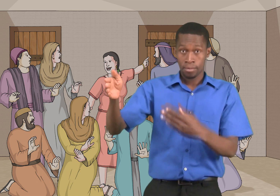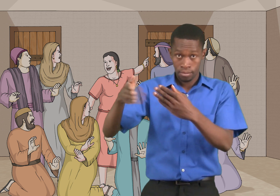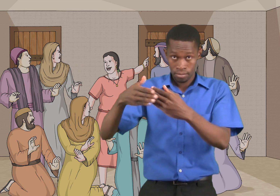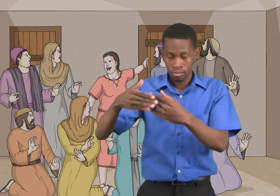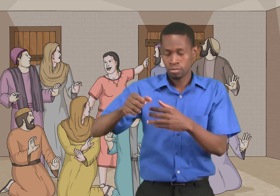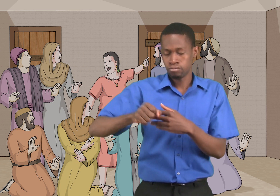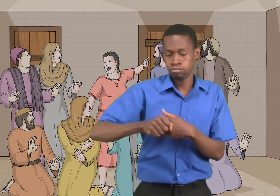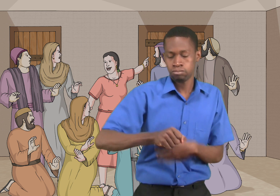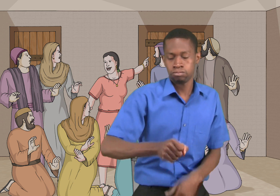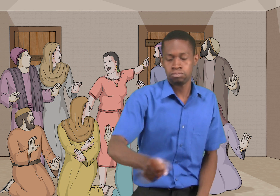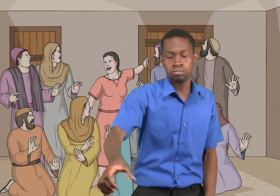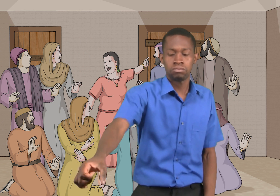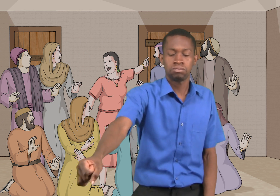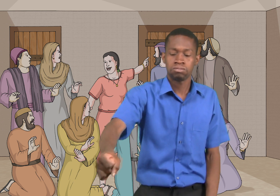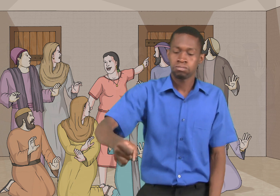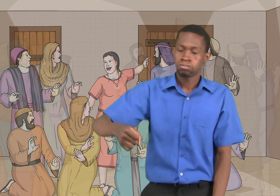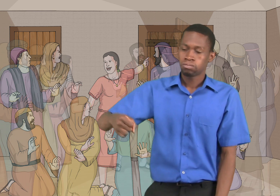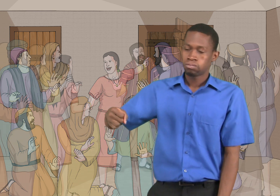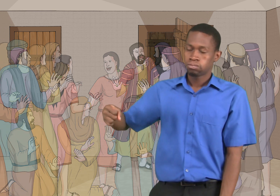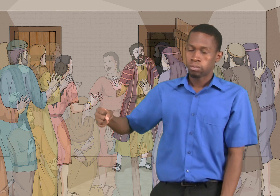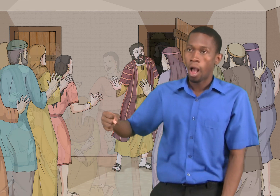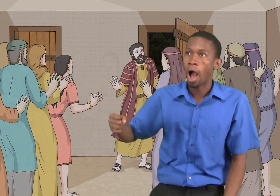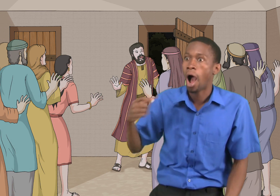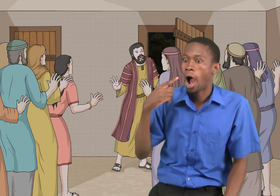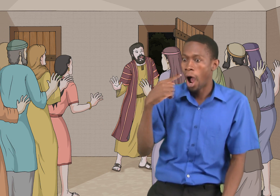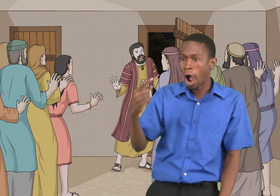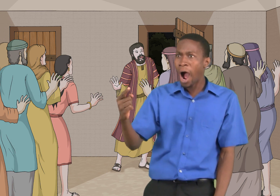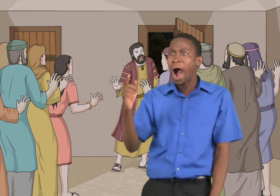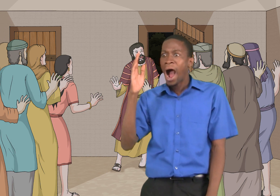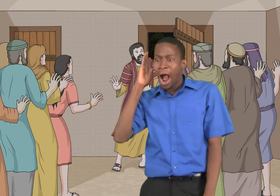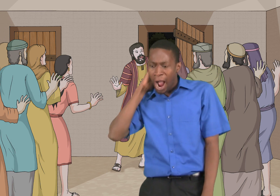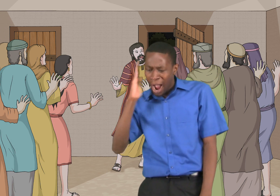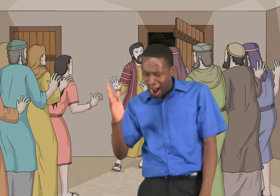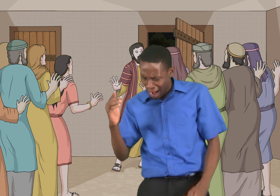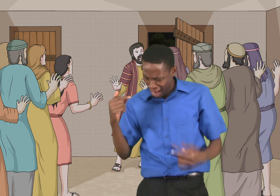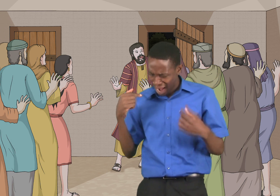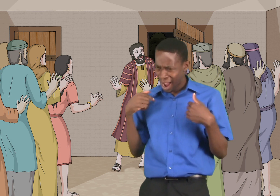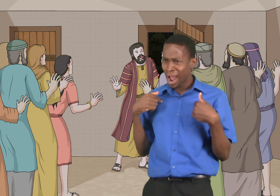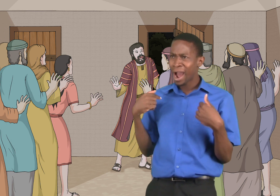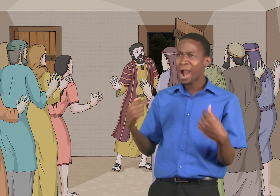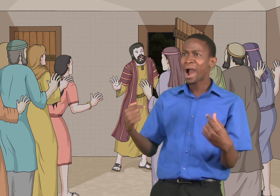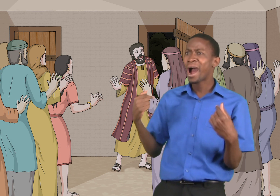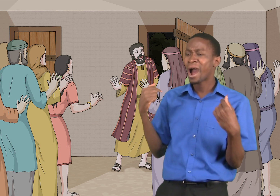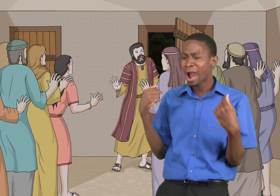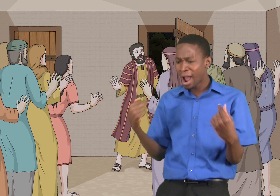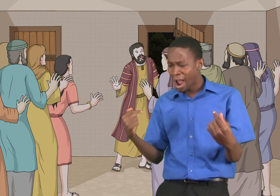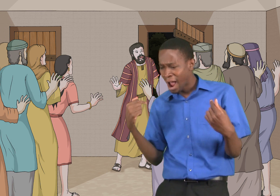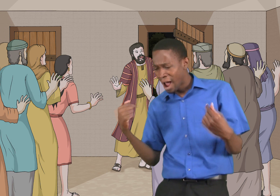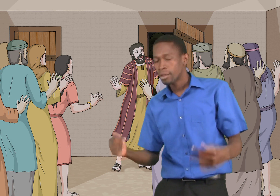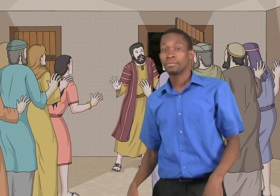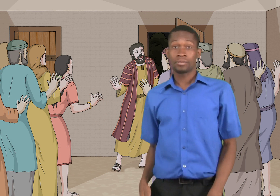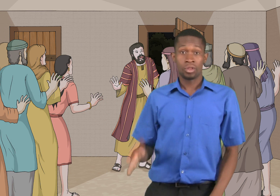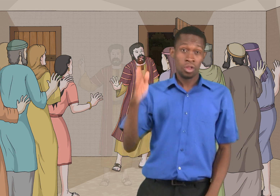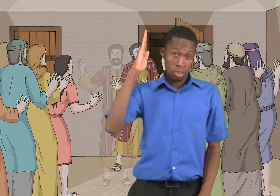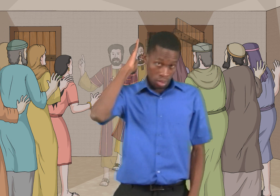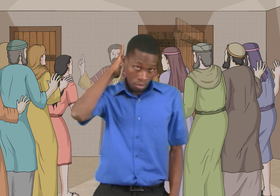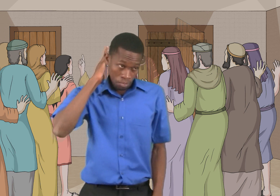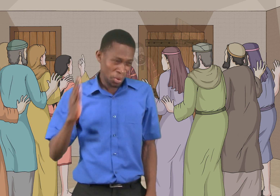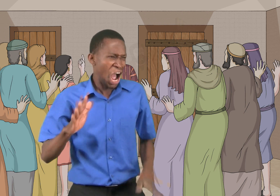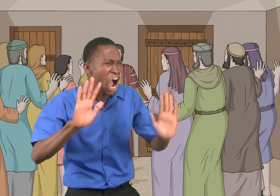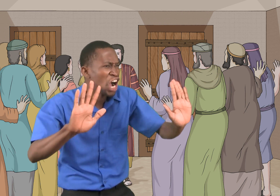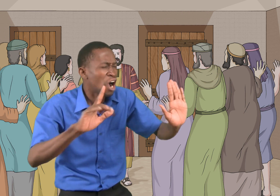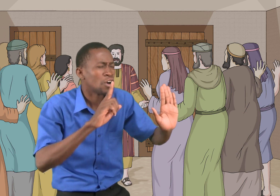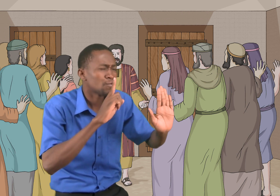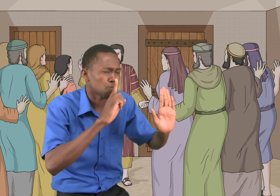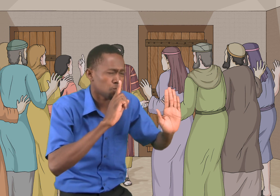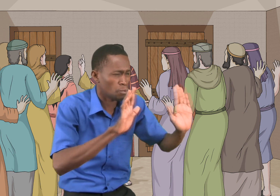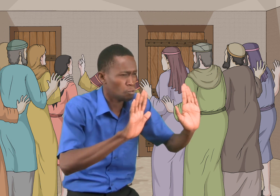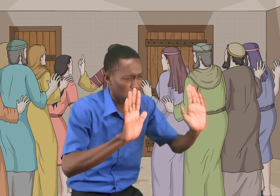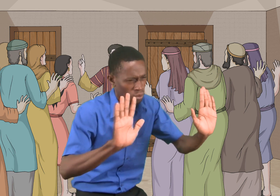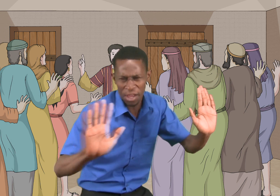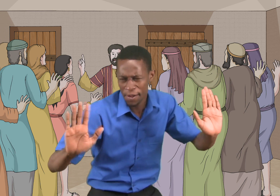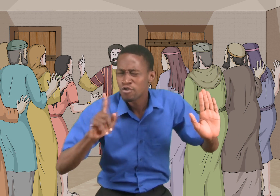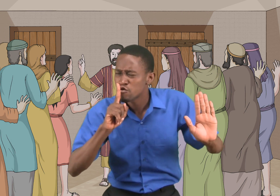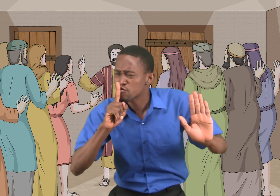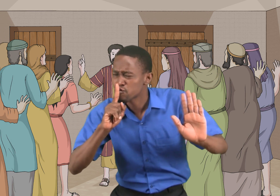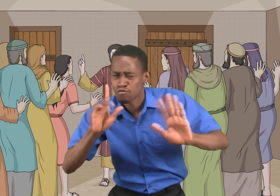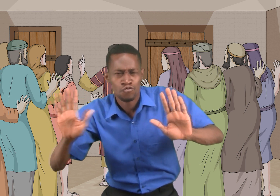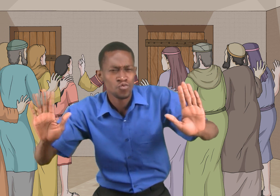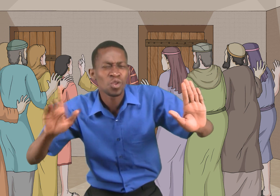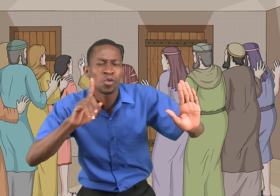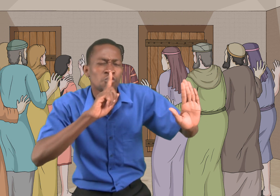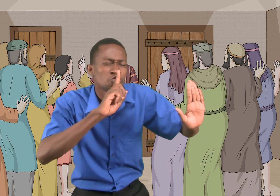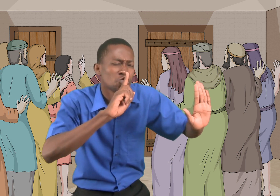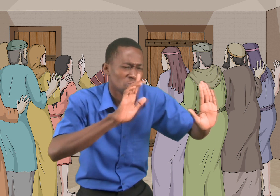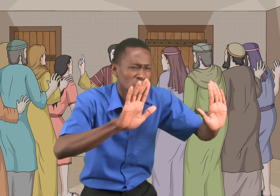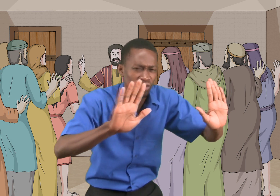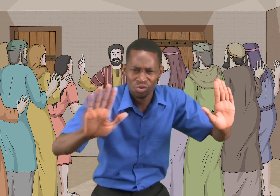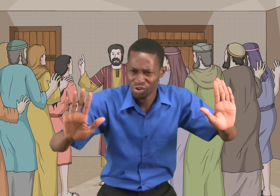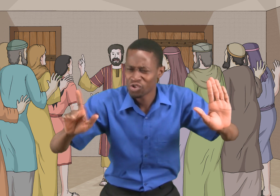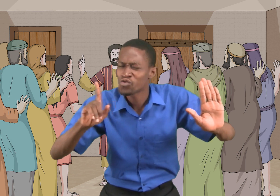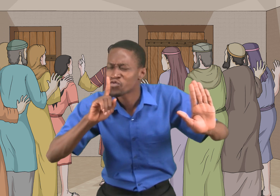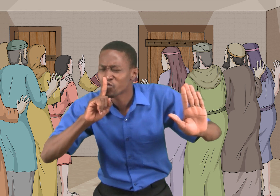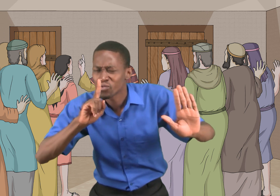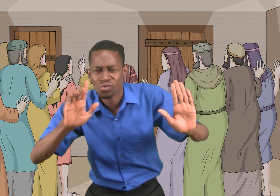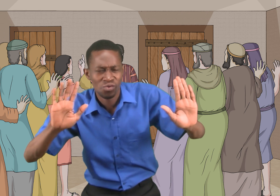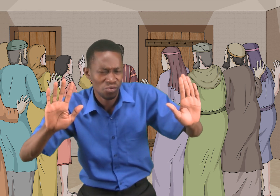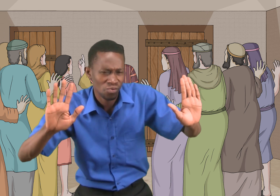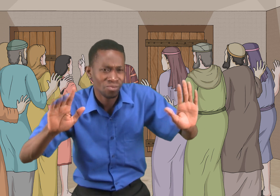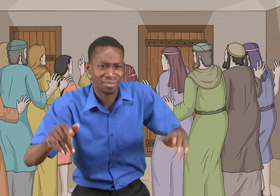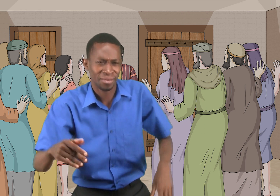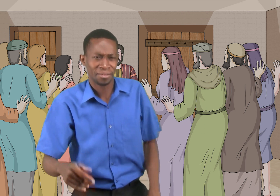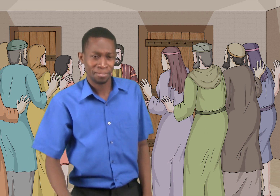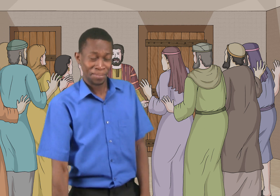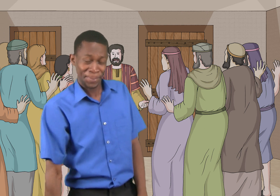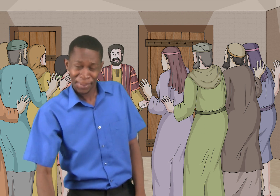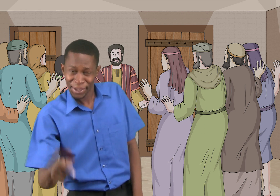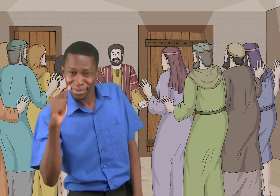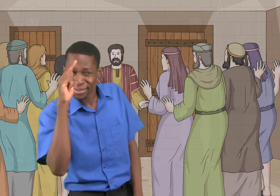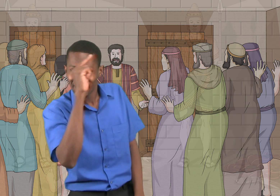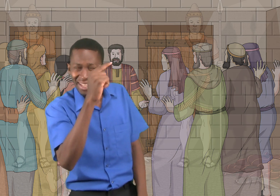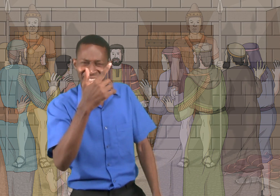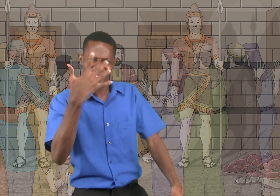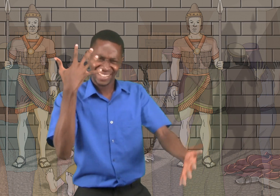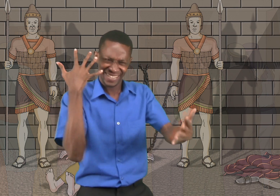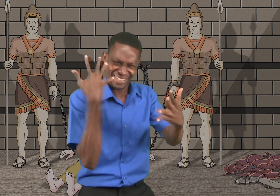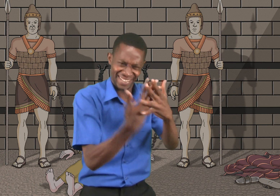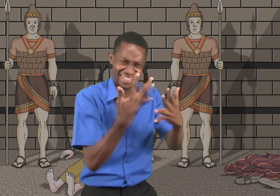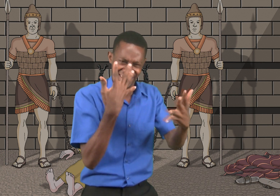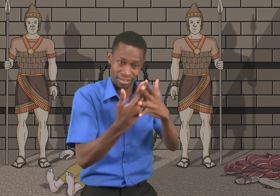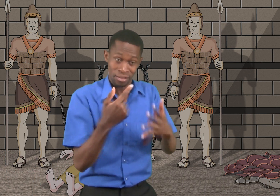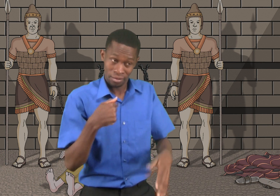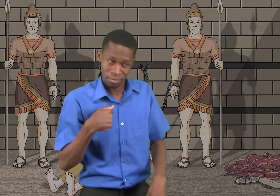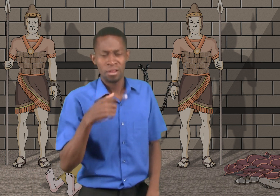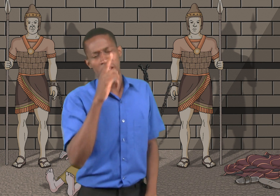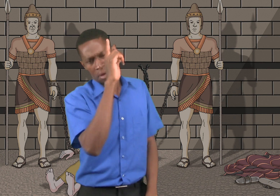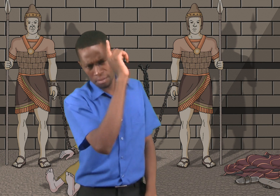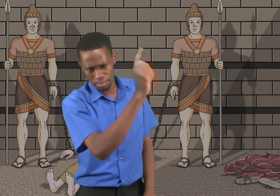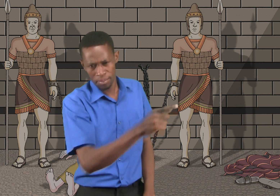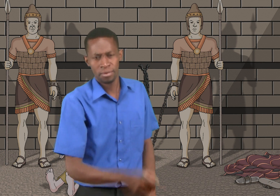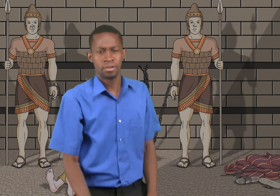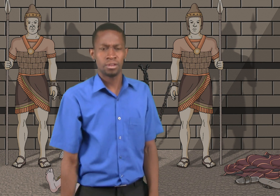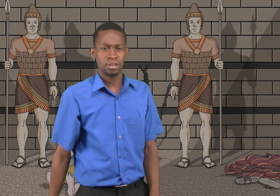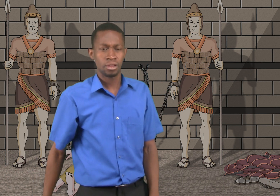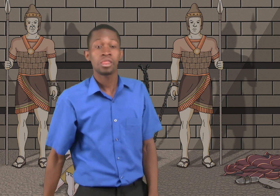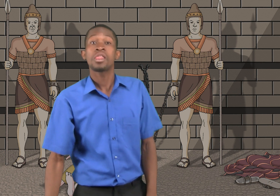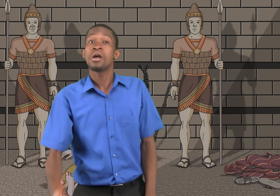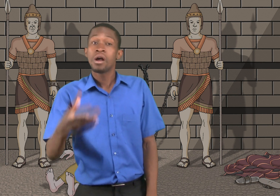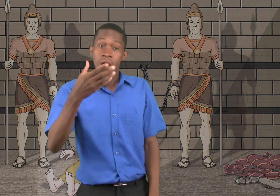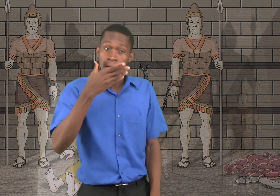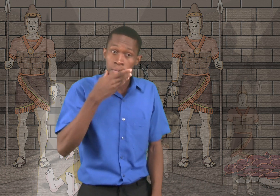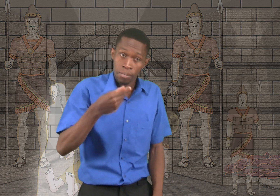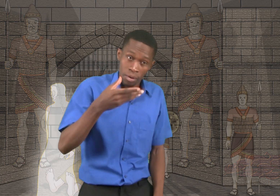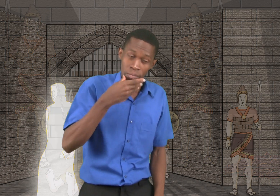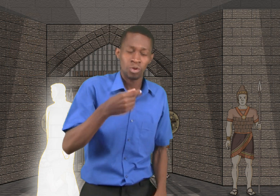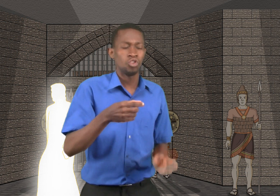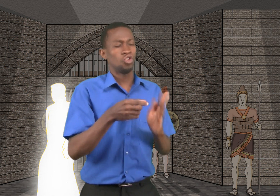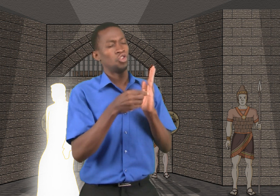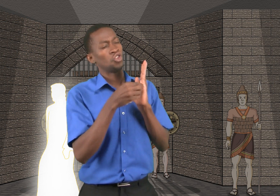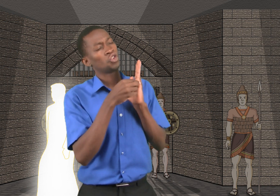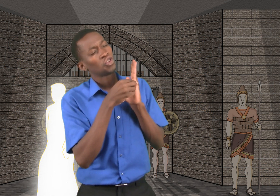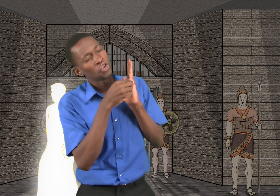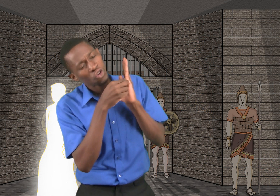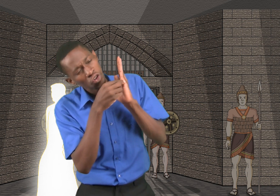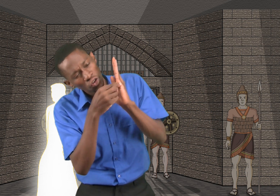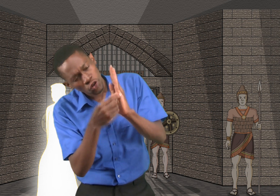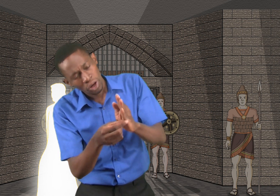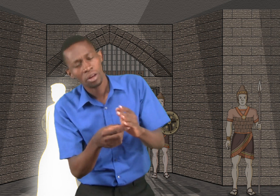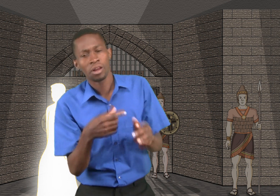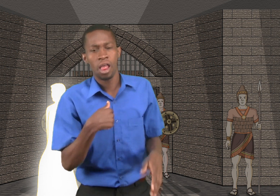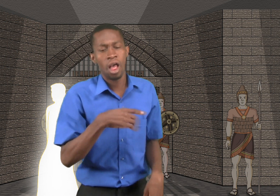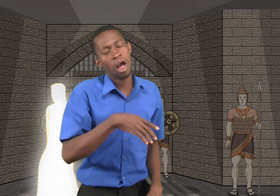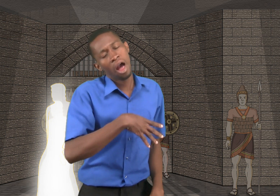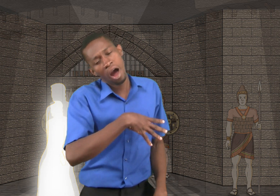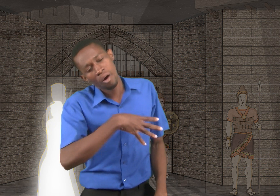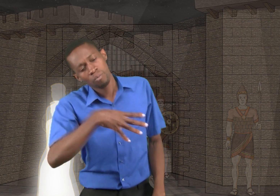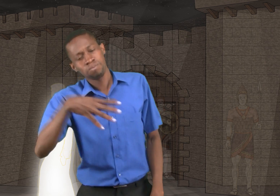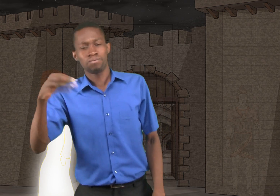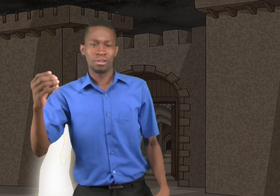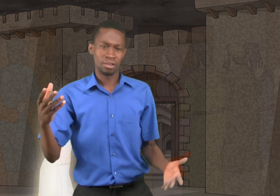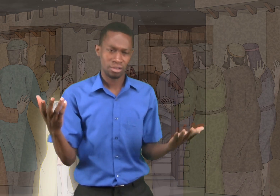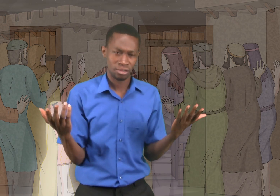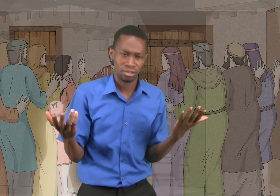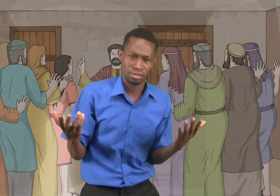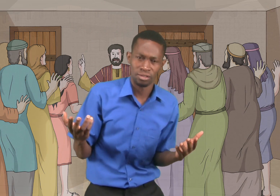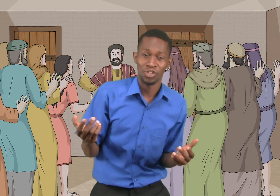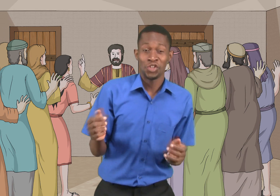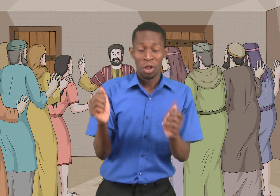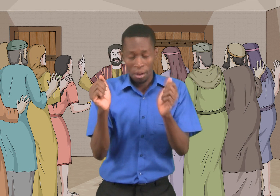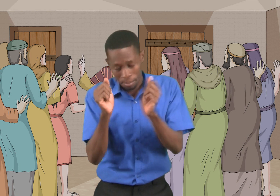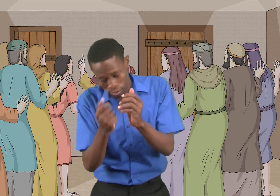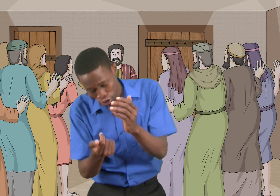But Peter kept on knocking, and when they opened the door and saw him, they were astounded.